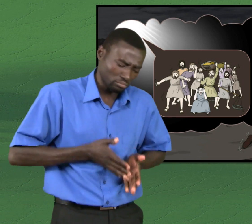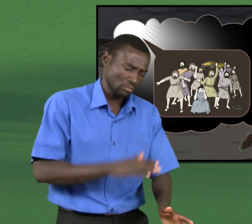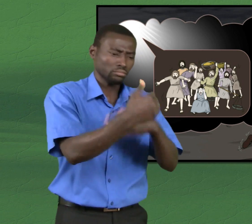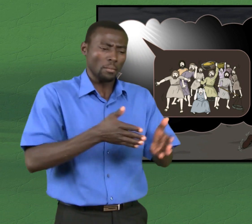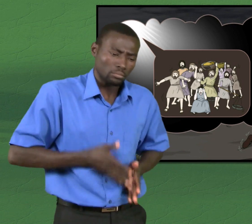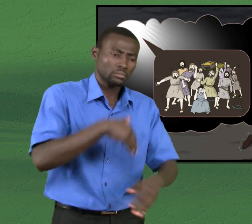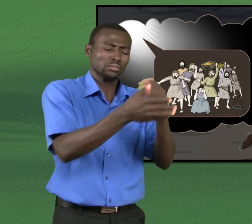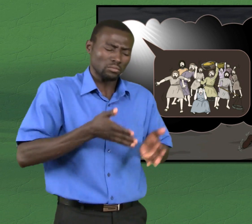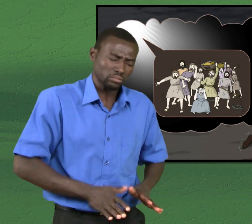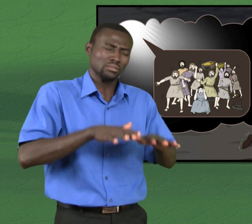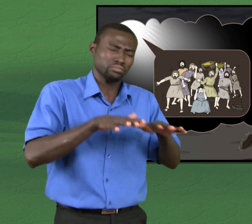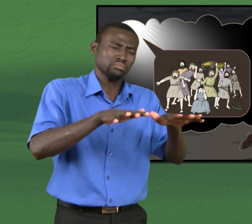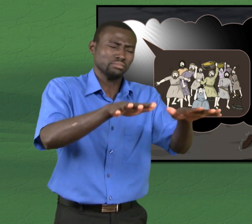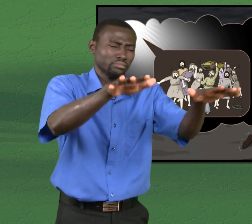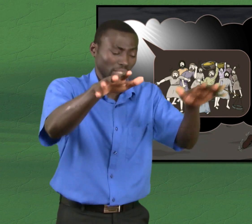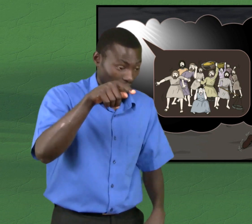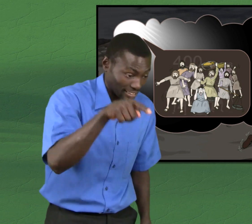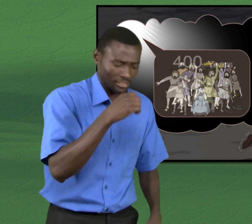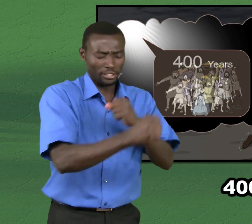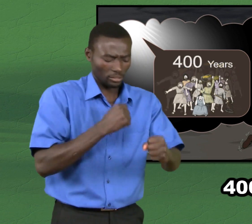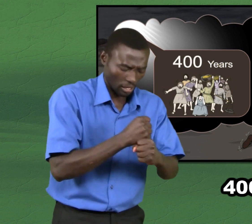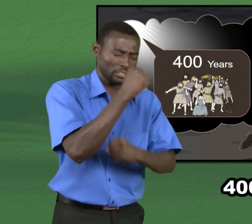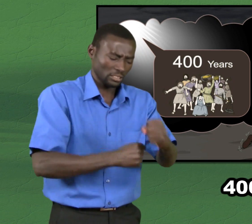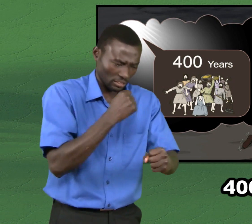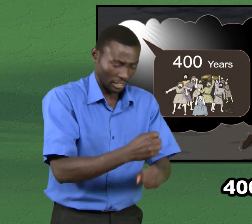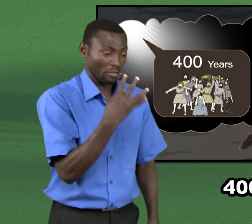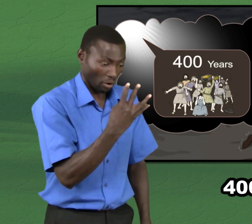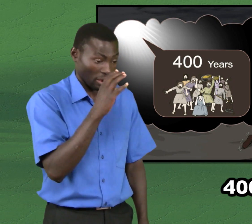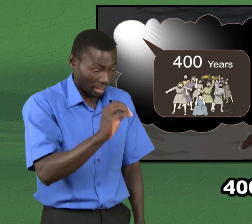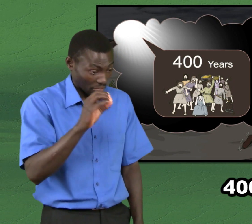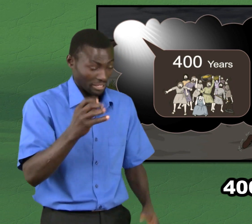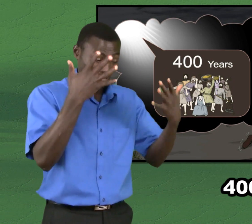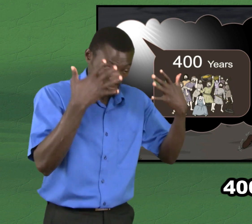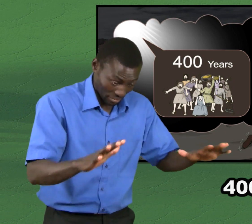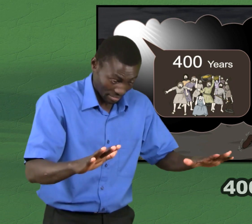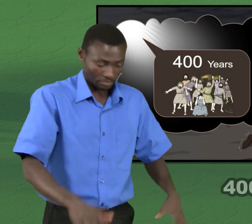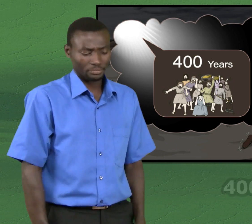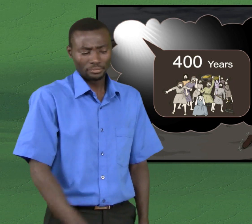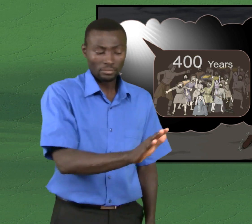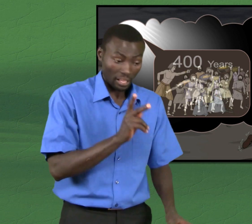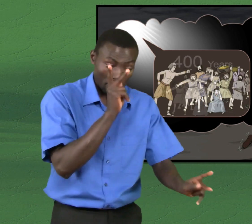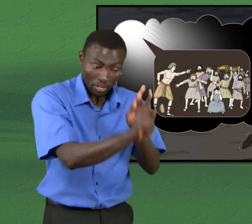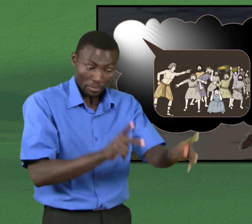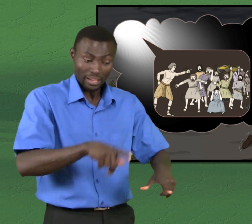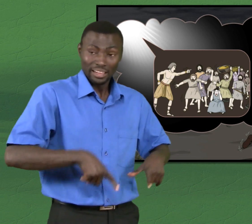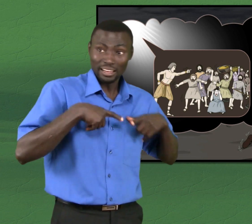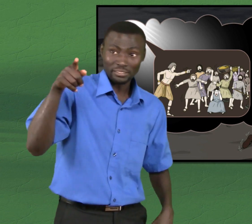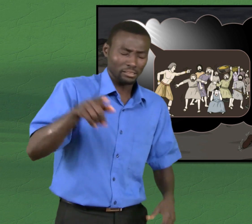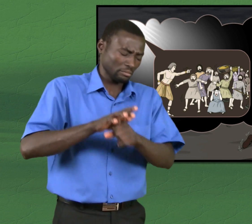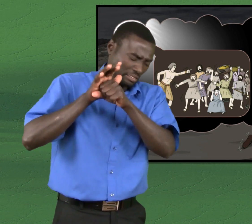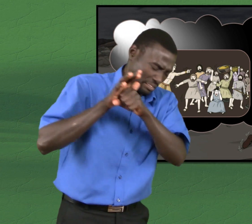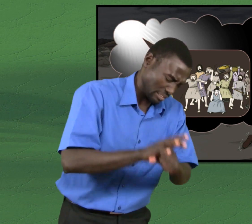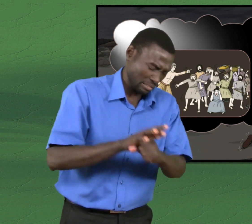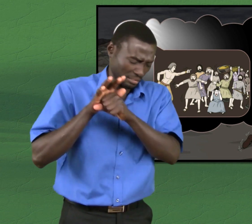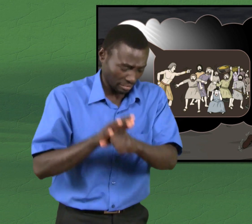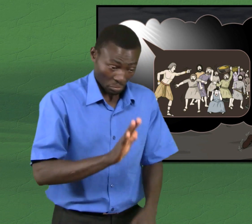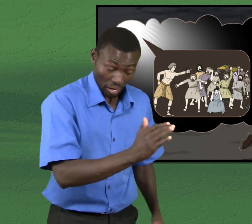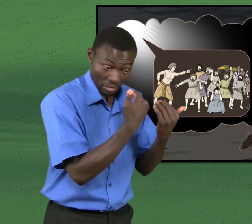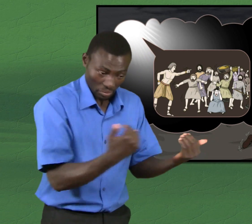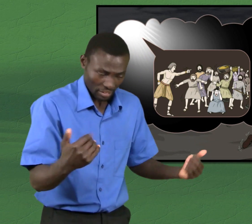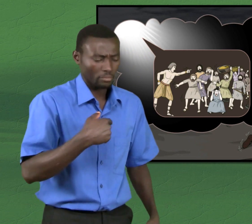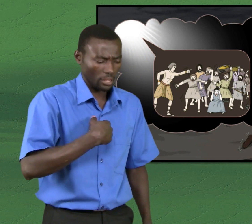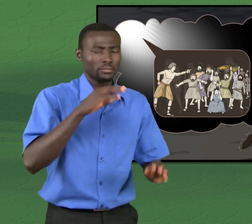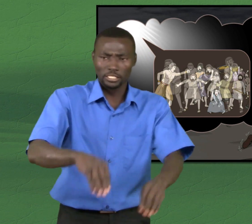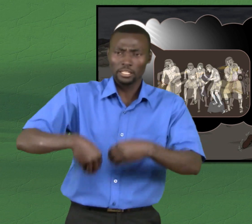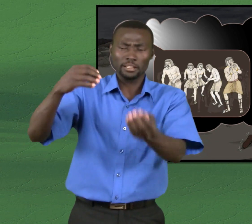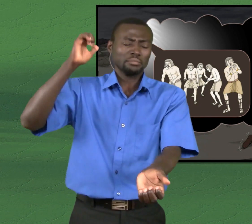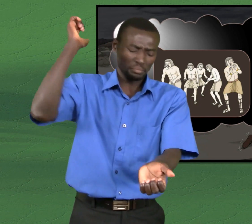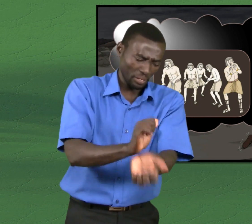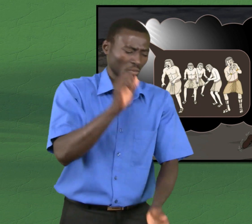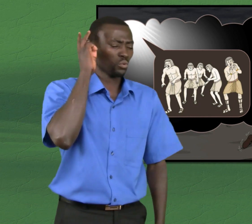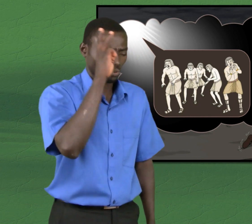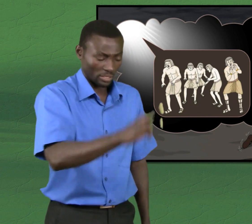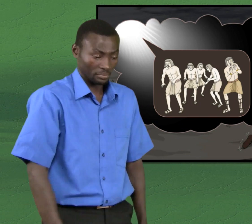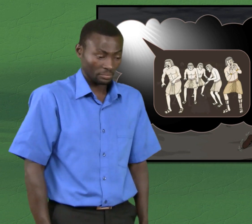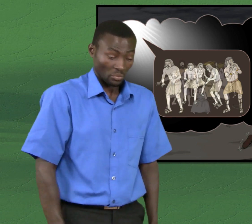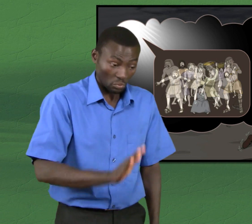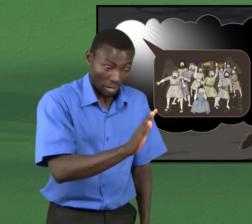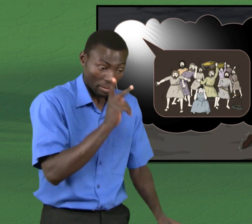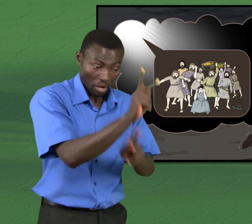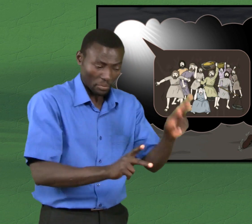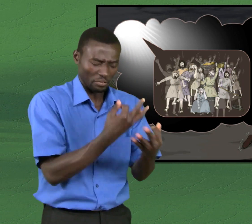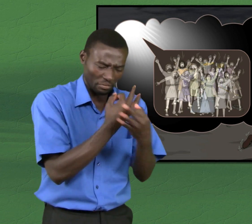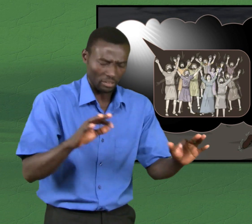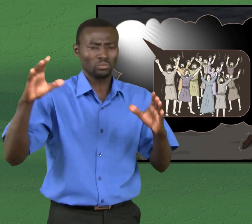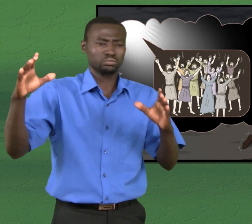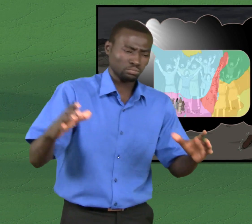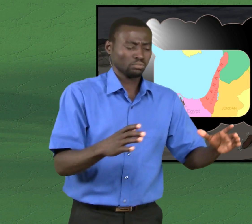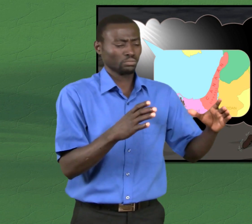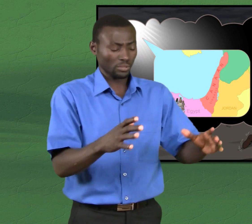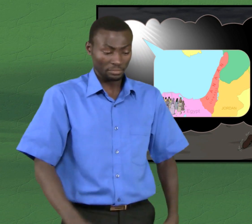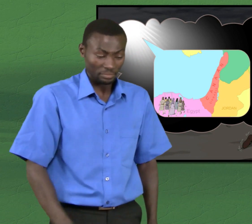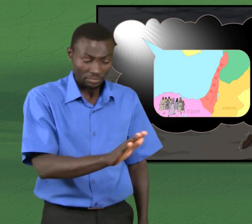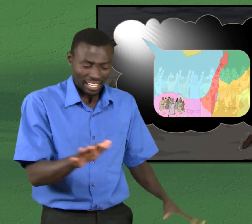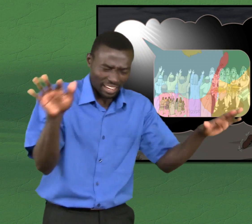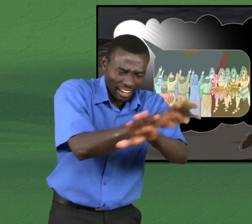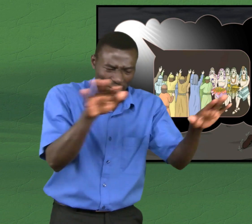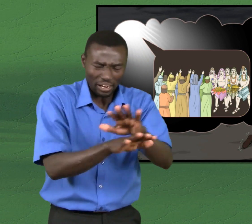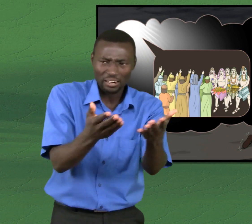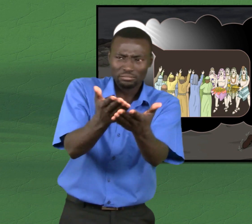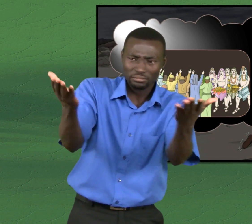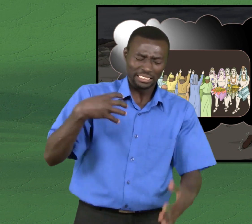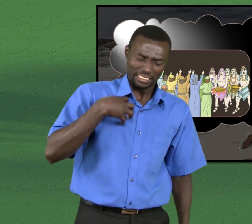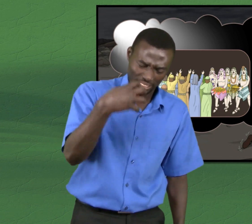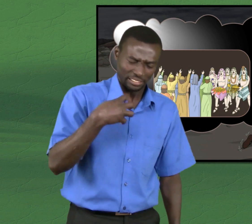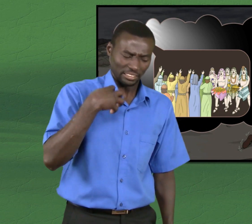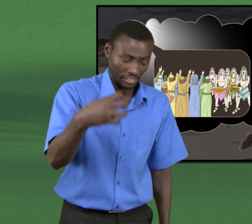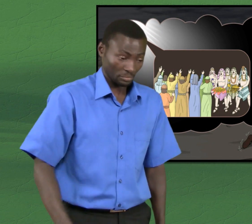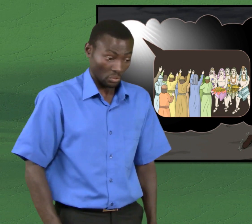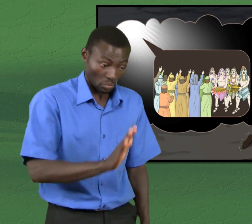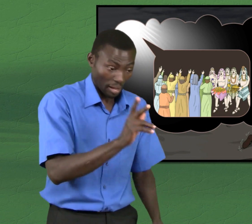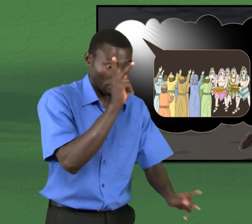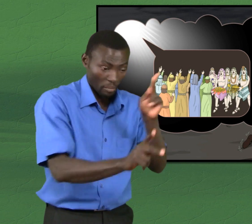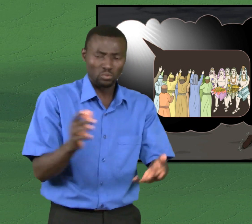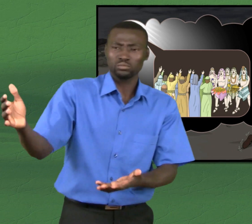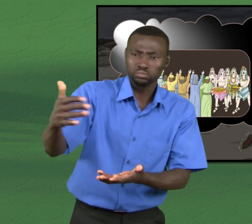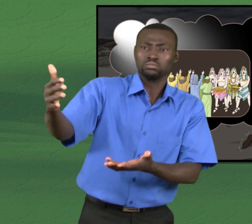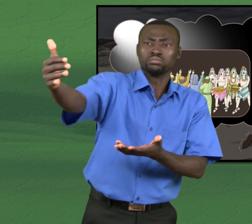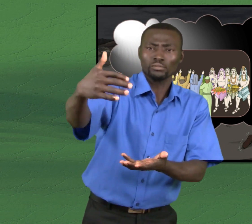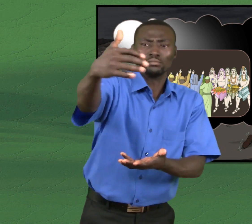But I will judge the nation they serve as slaves, and afterward they will depart with many possessions.